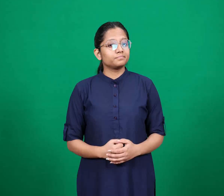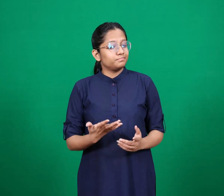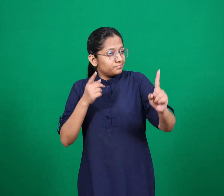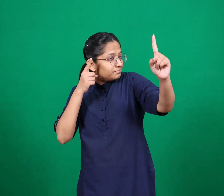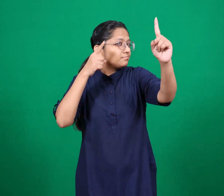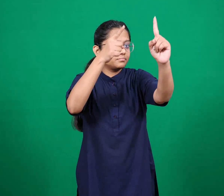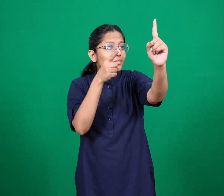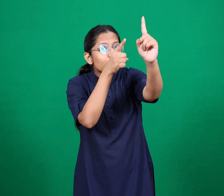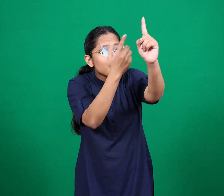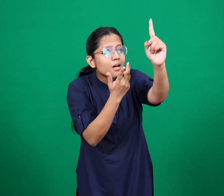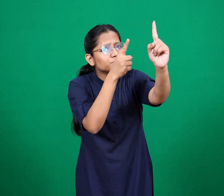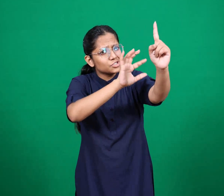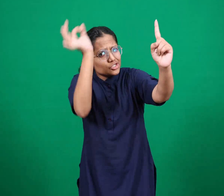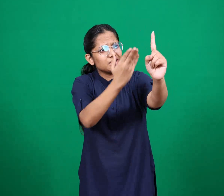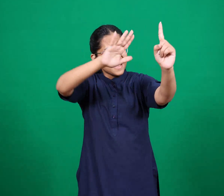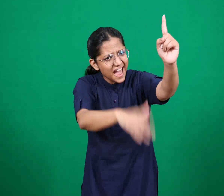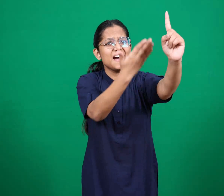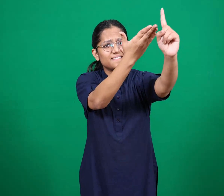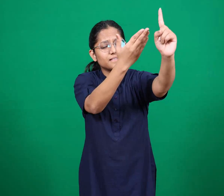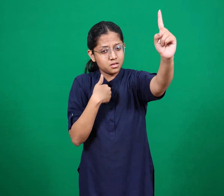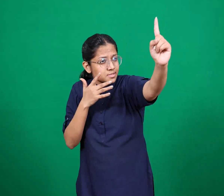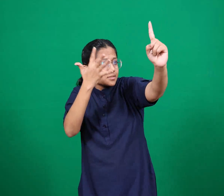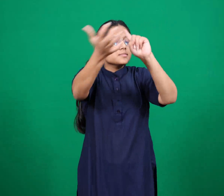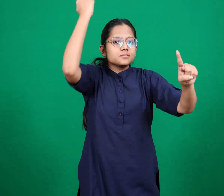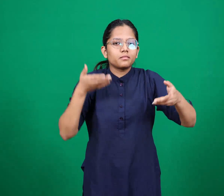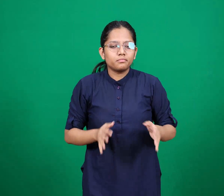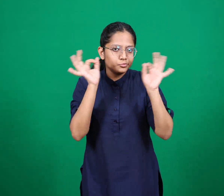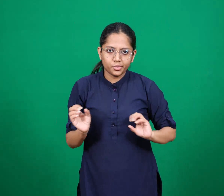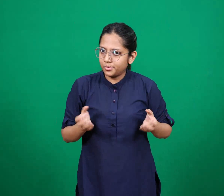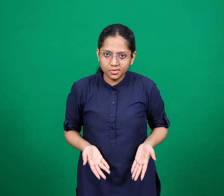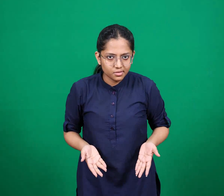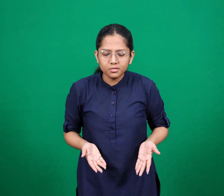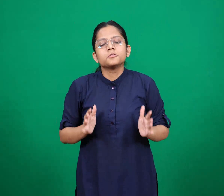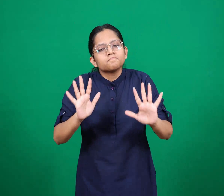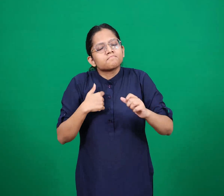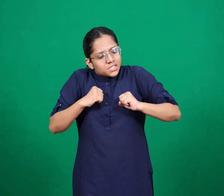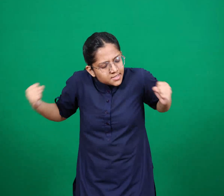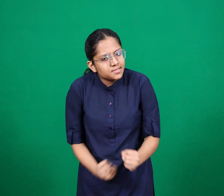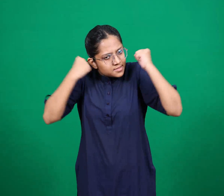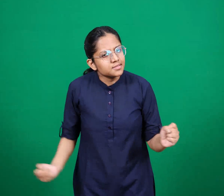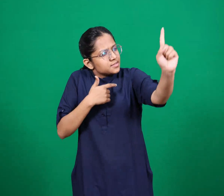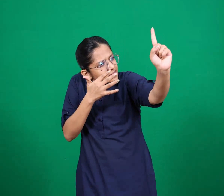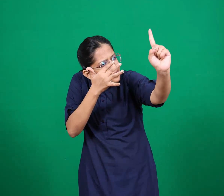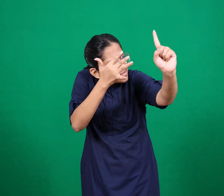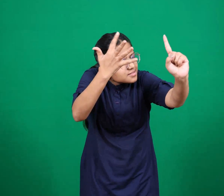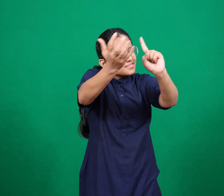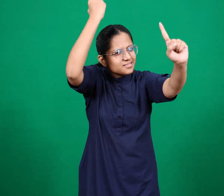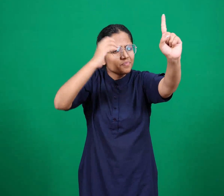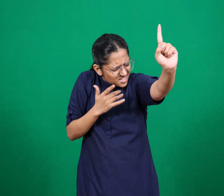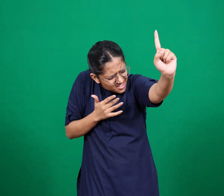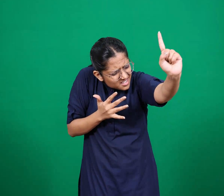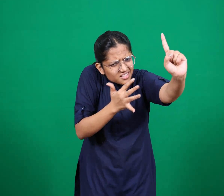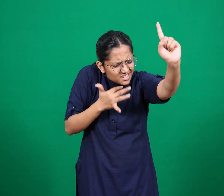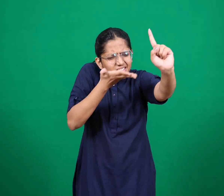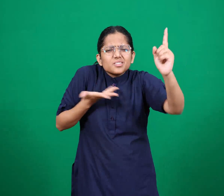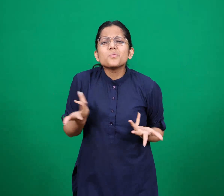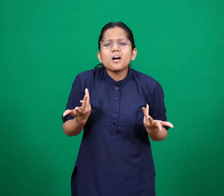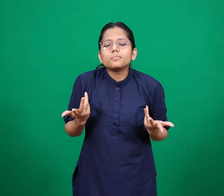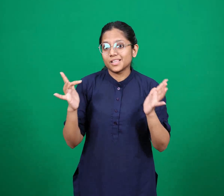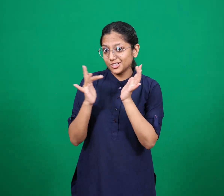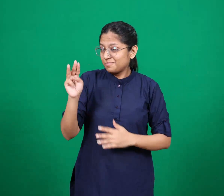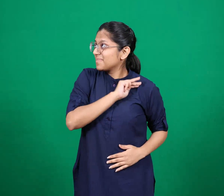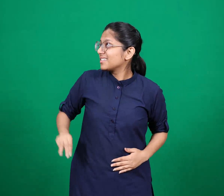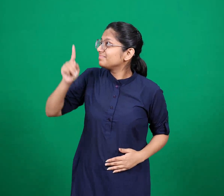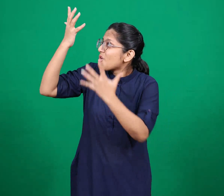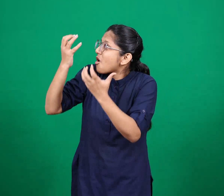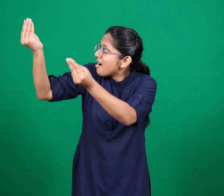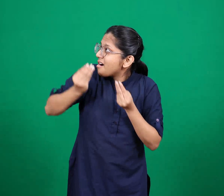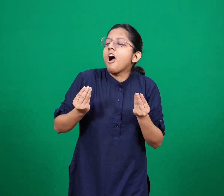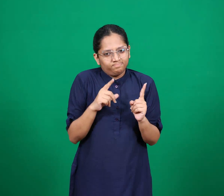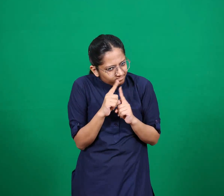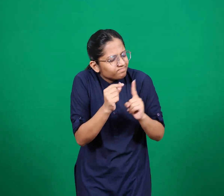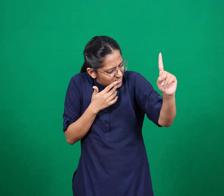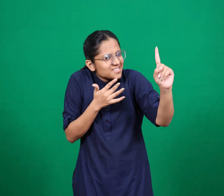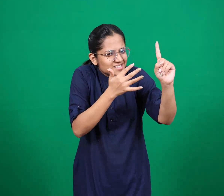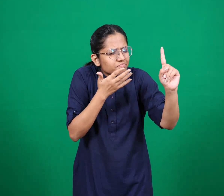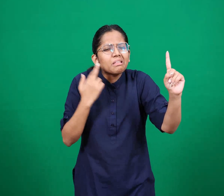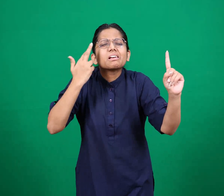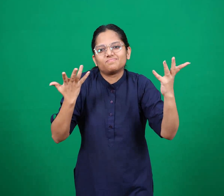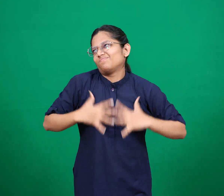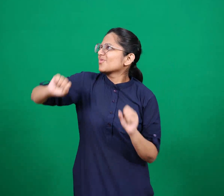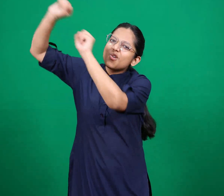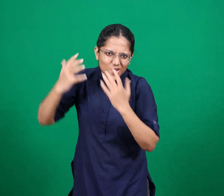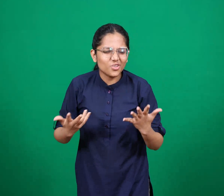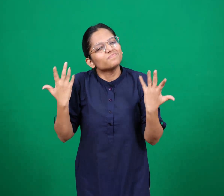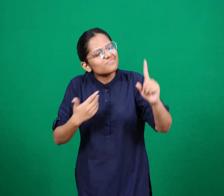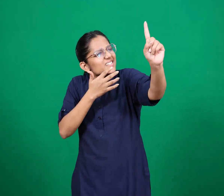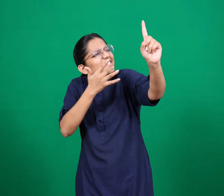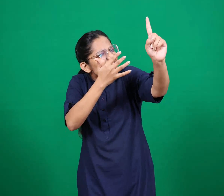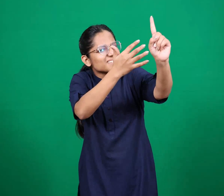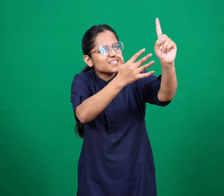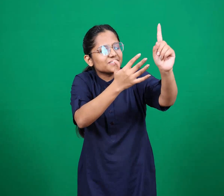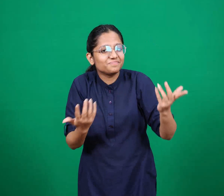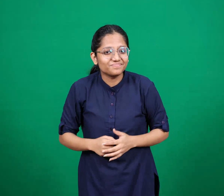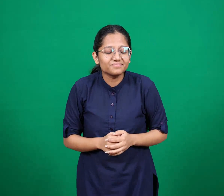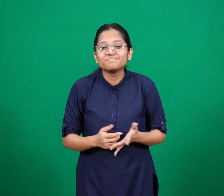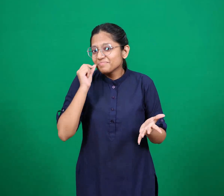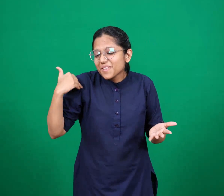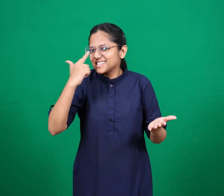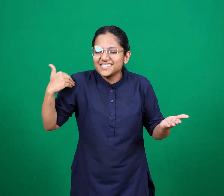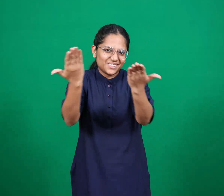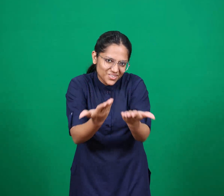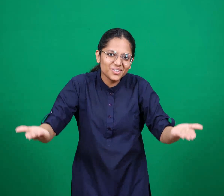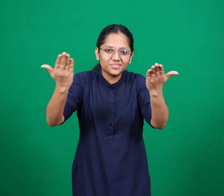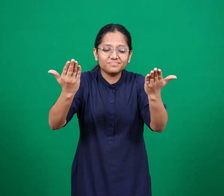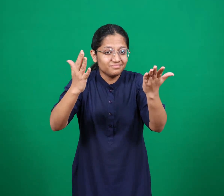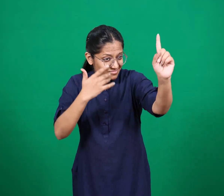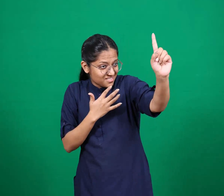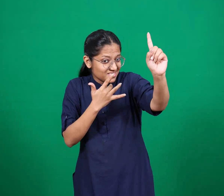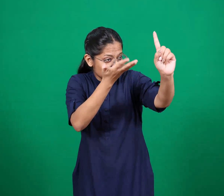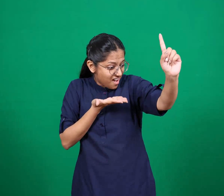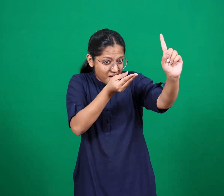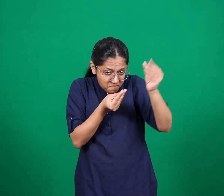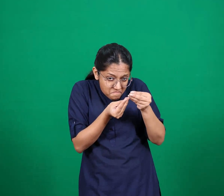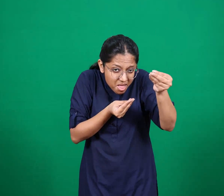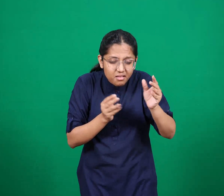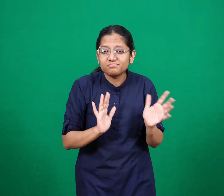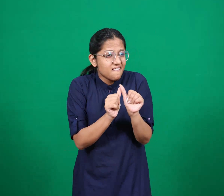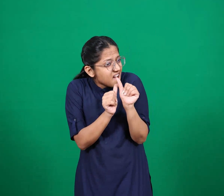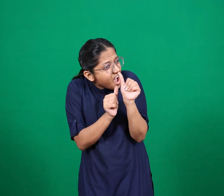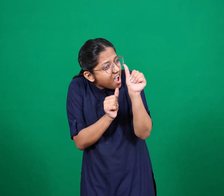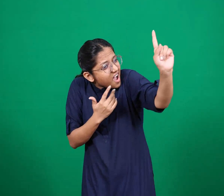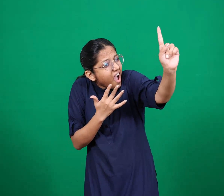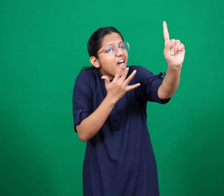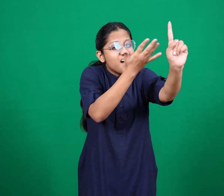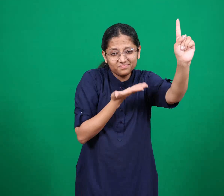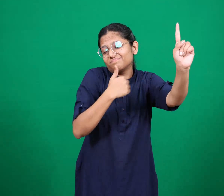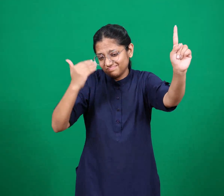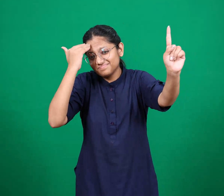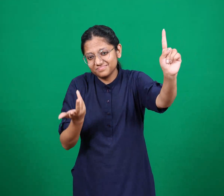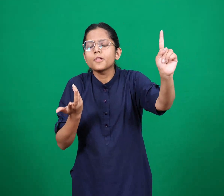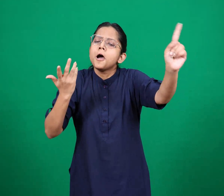Not that I have already obtained all this, or have already been made perfect, but I press on to take hold of that for which Christ Jesus took hold of me.